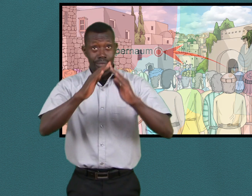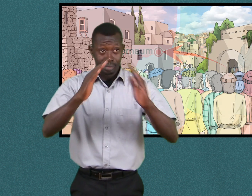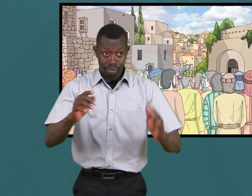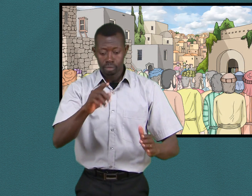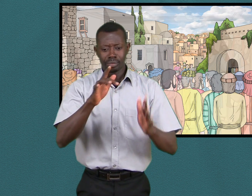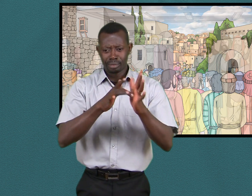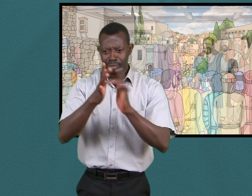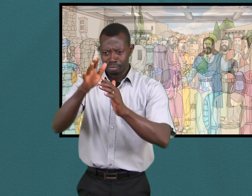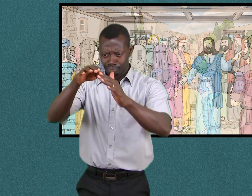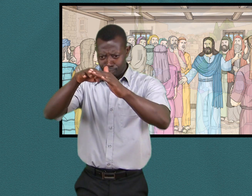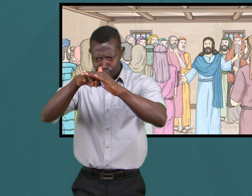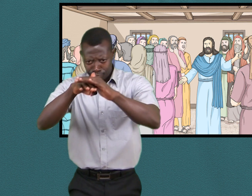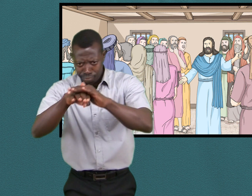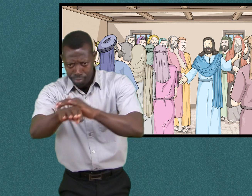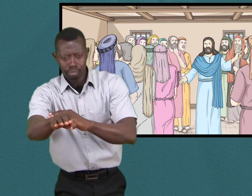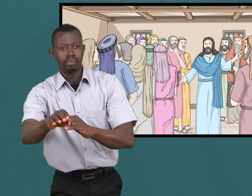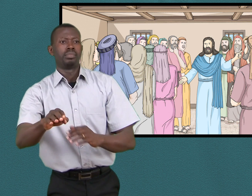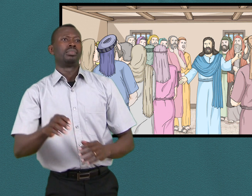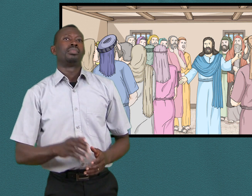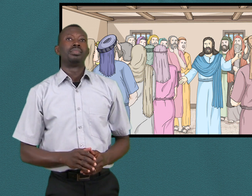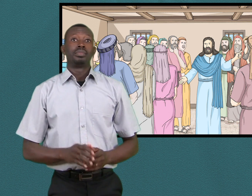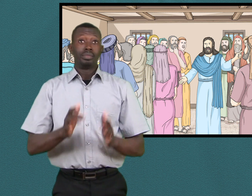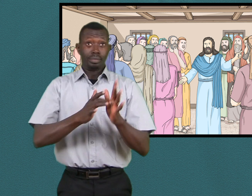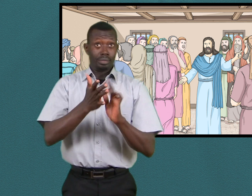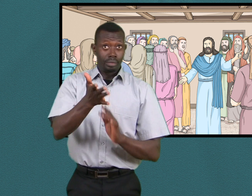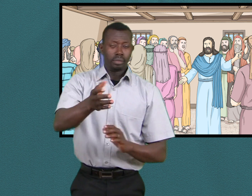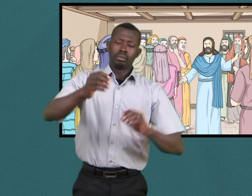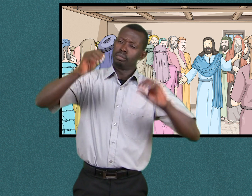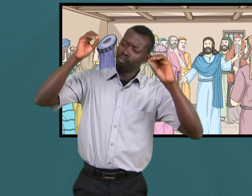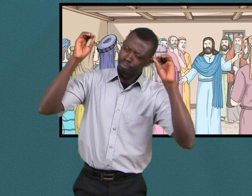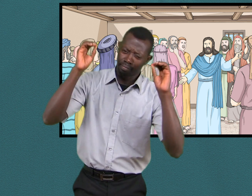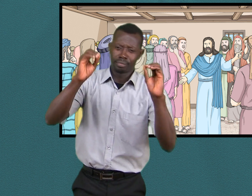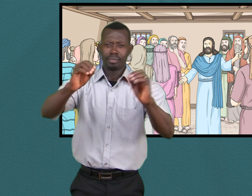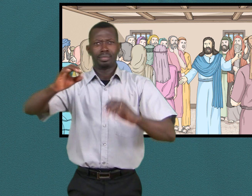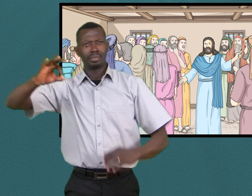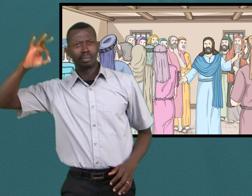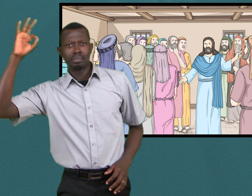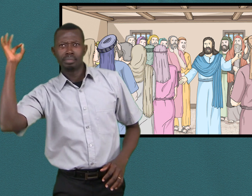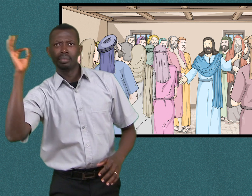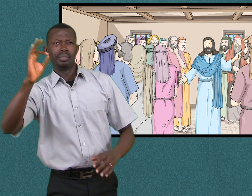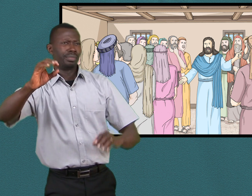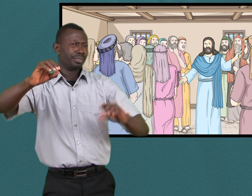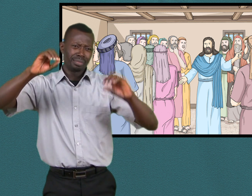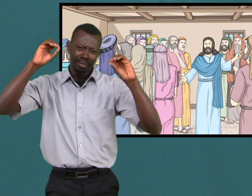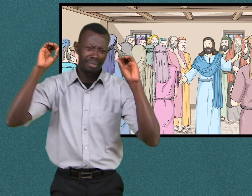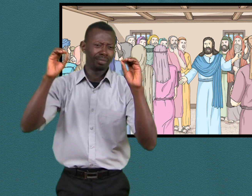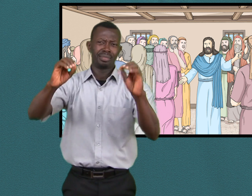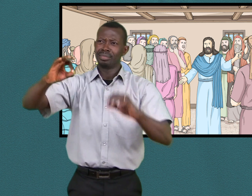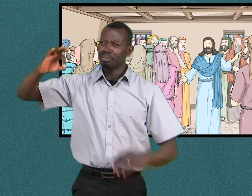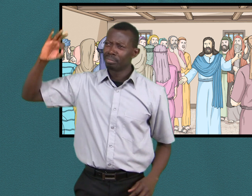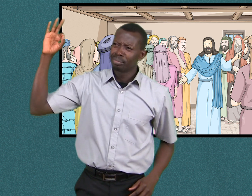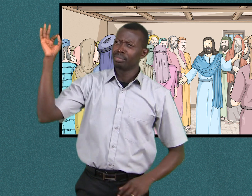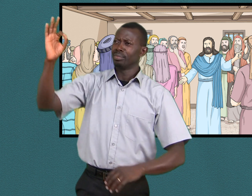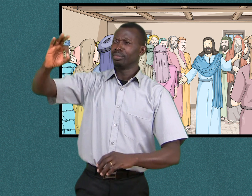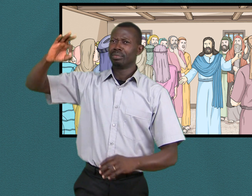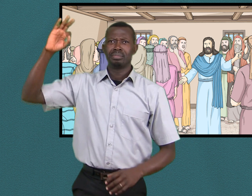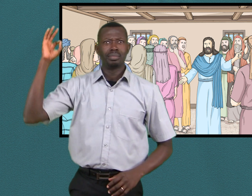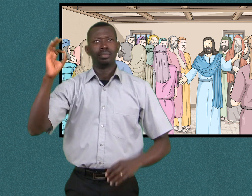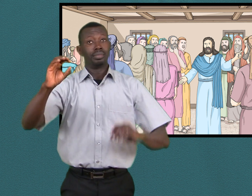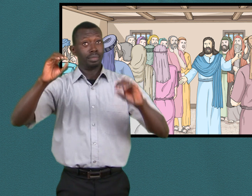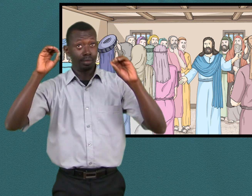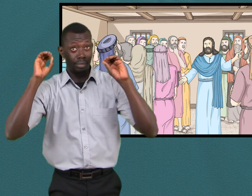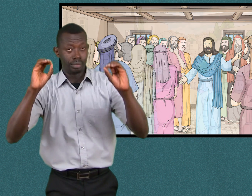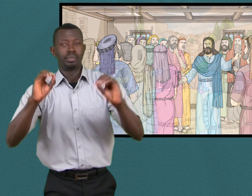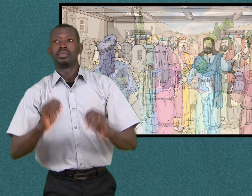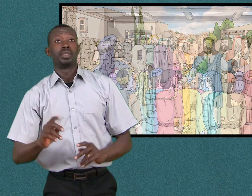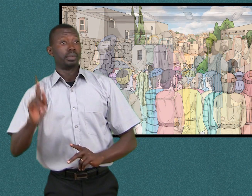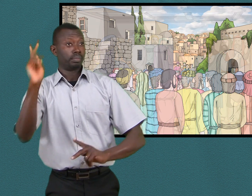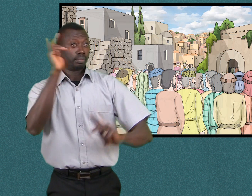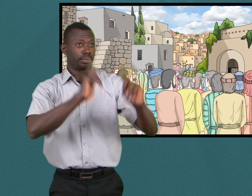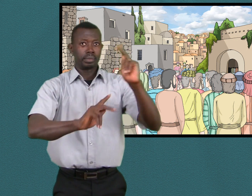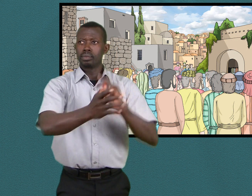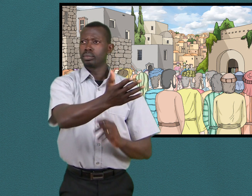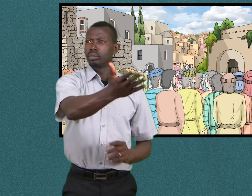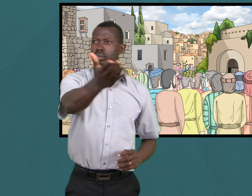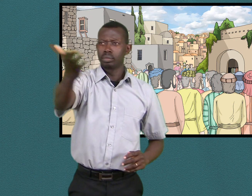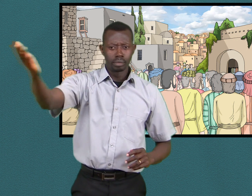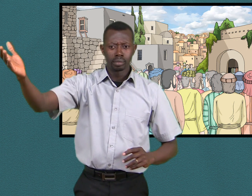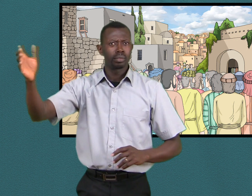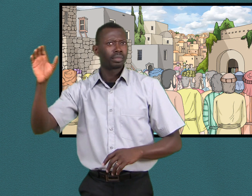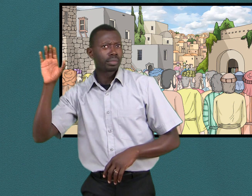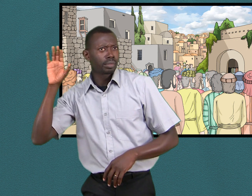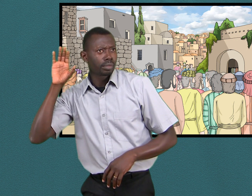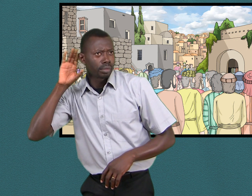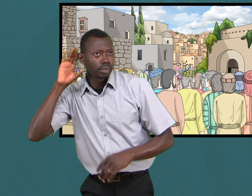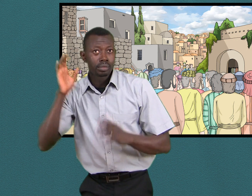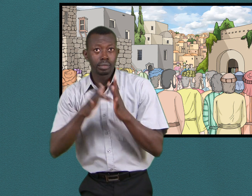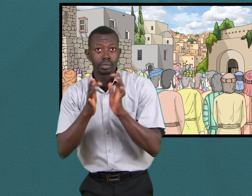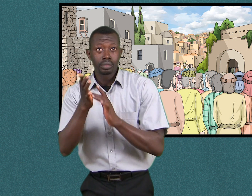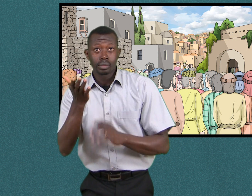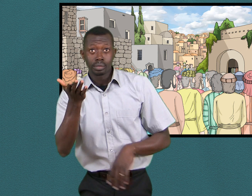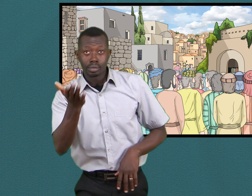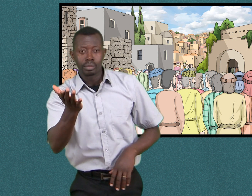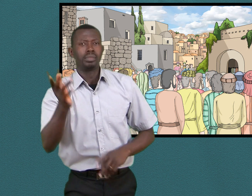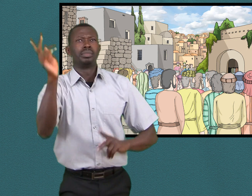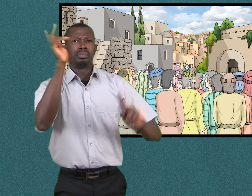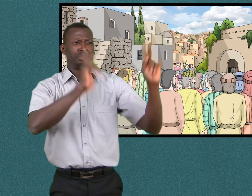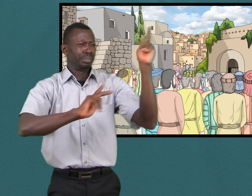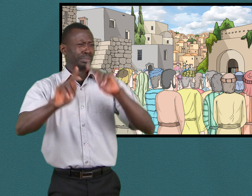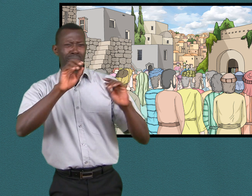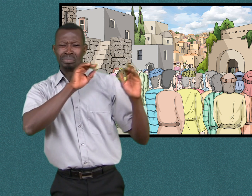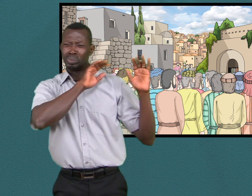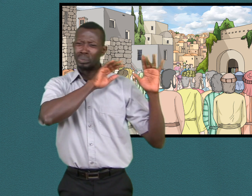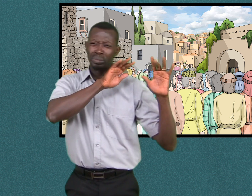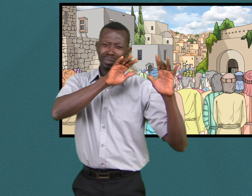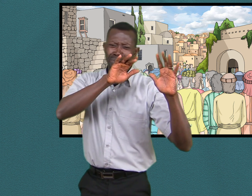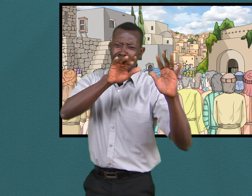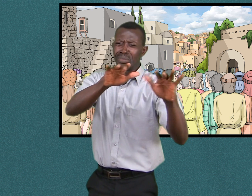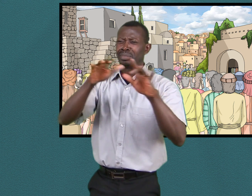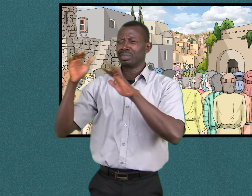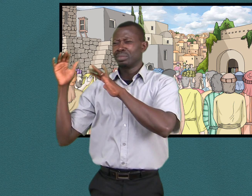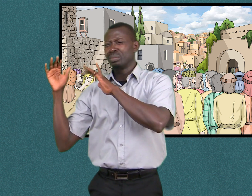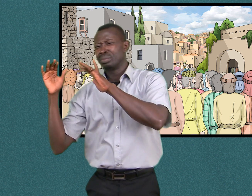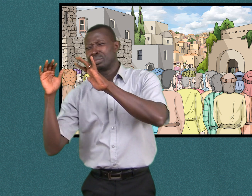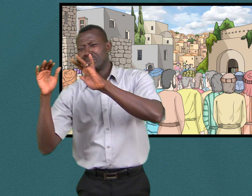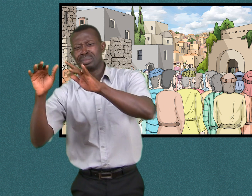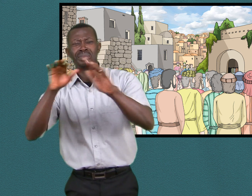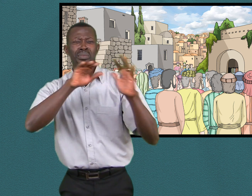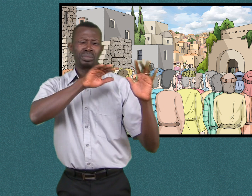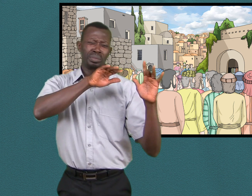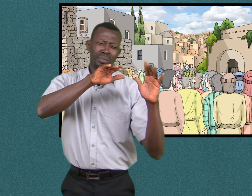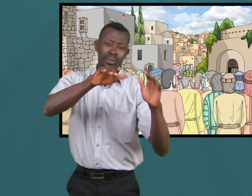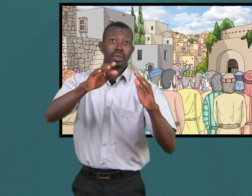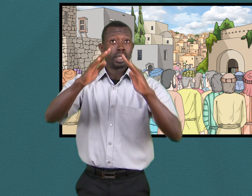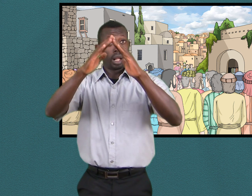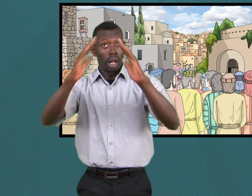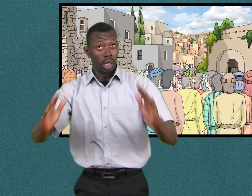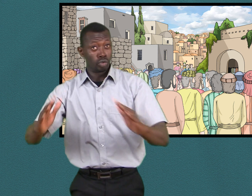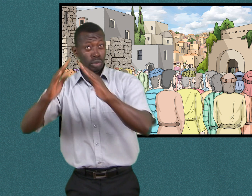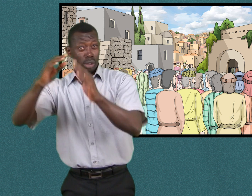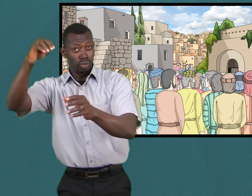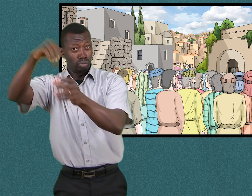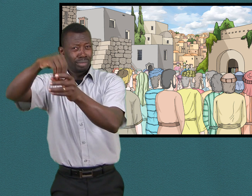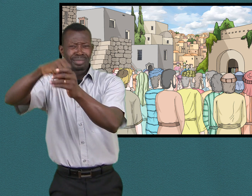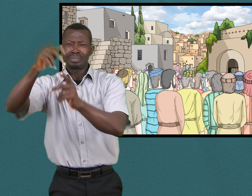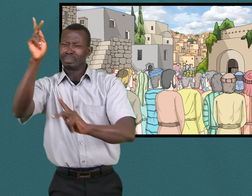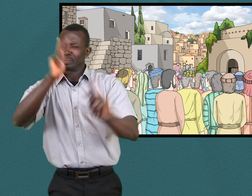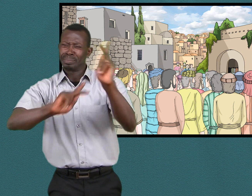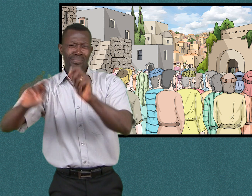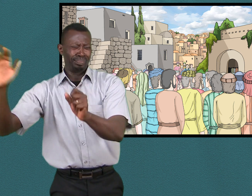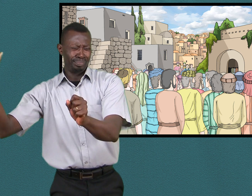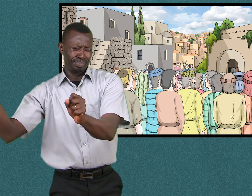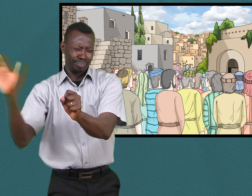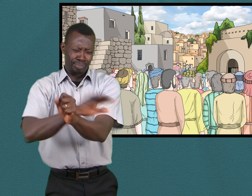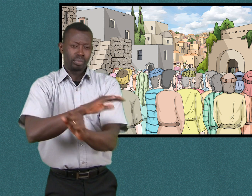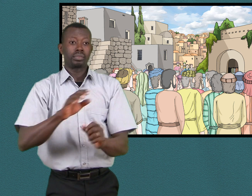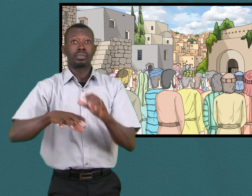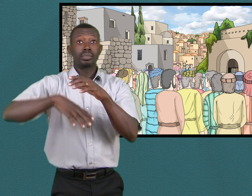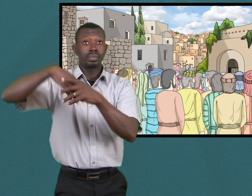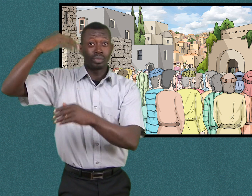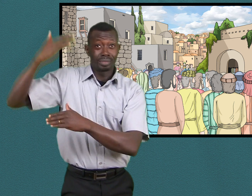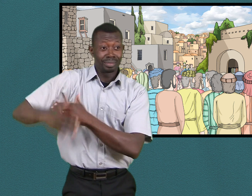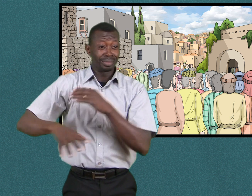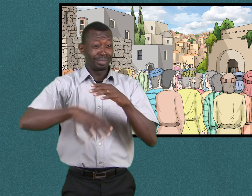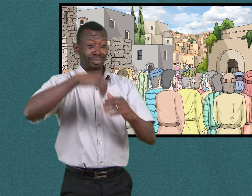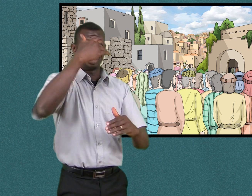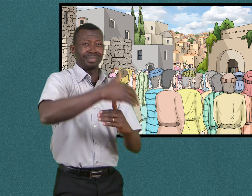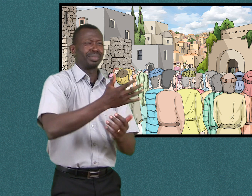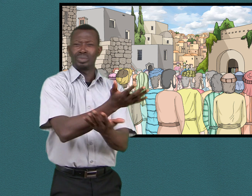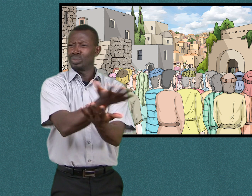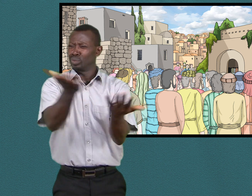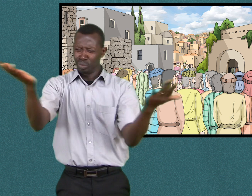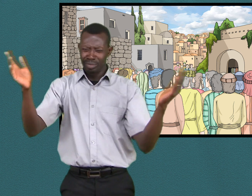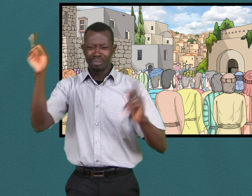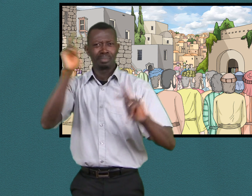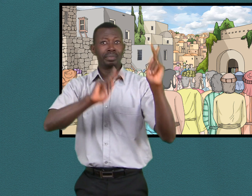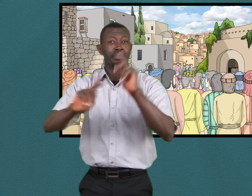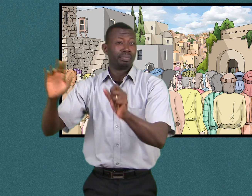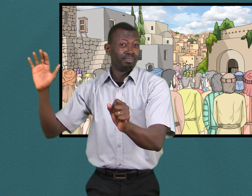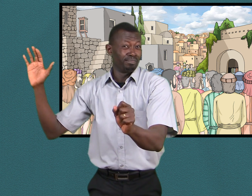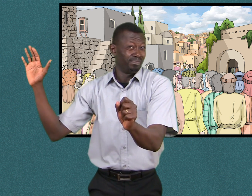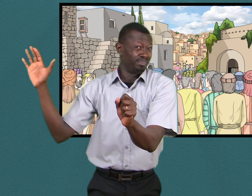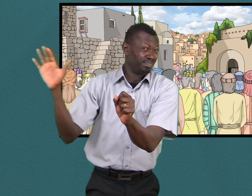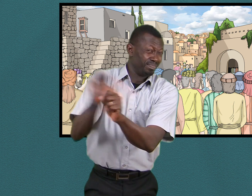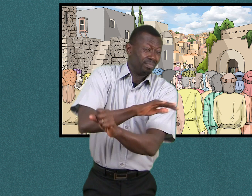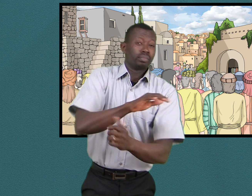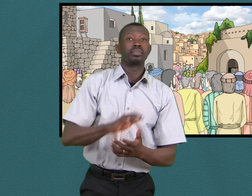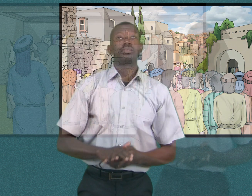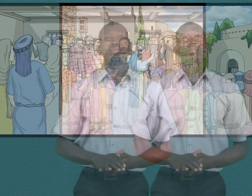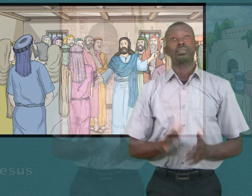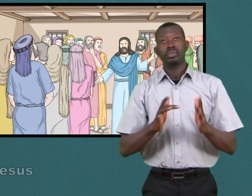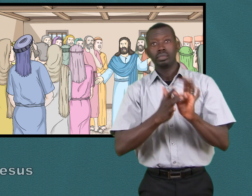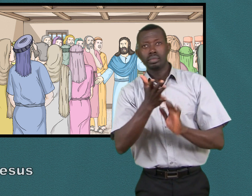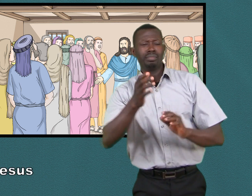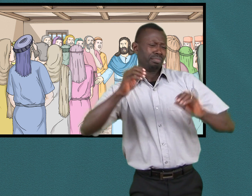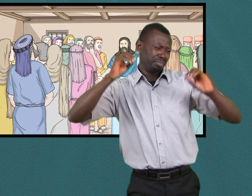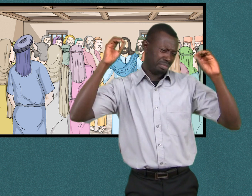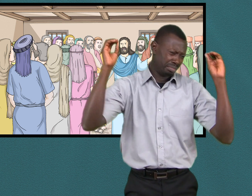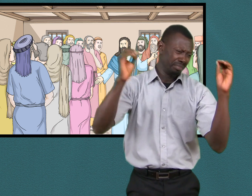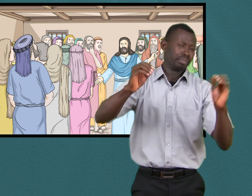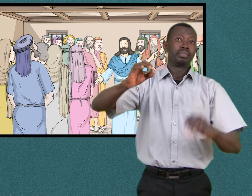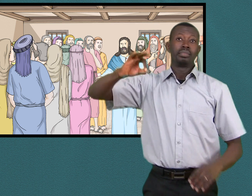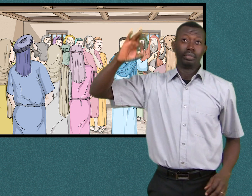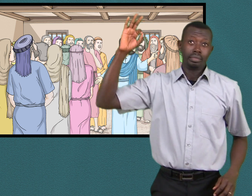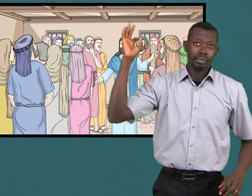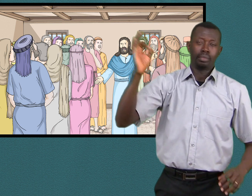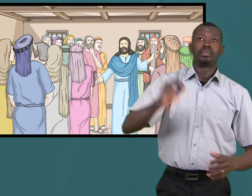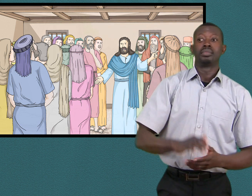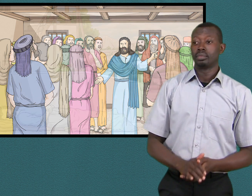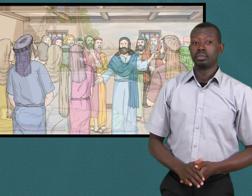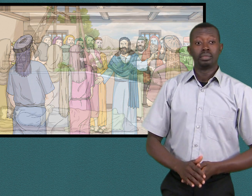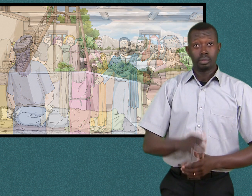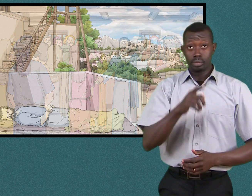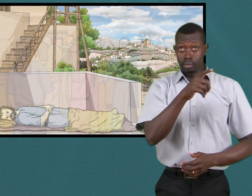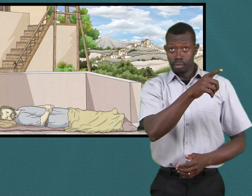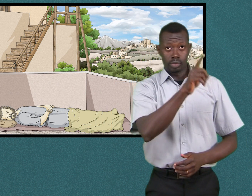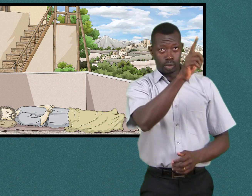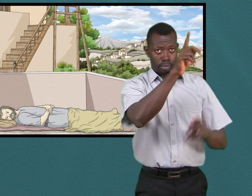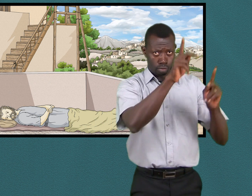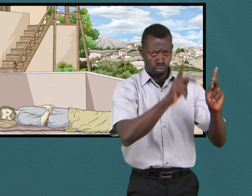And when the people heard that He was home, they gathered in such large numbers that there was no more room, not even outside the door, as Jesus spoke the word to them.